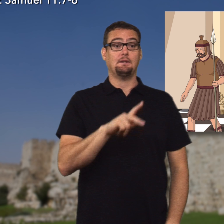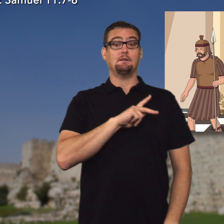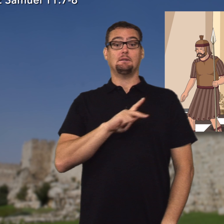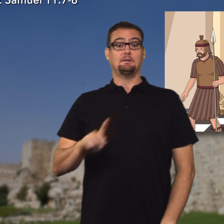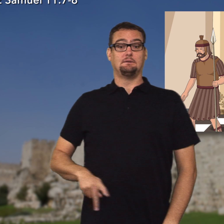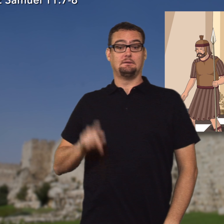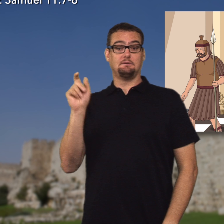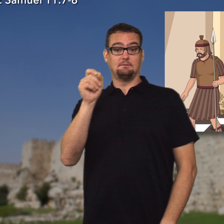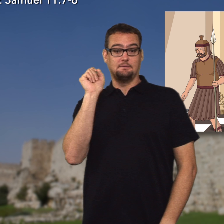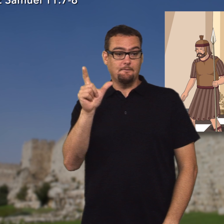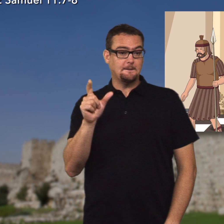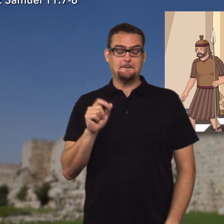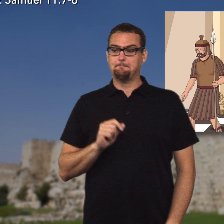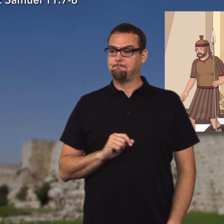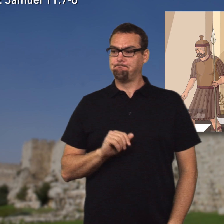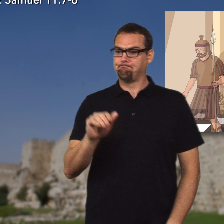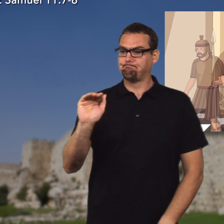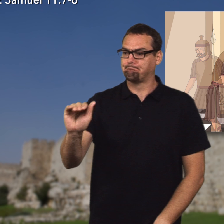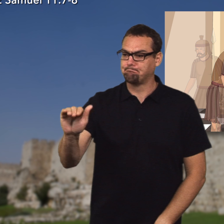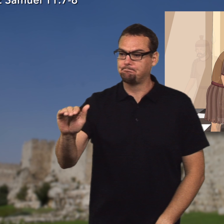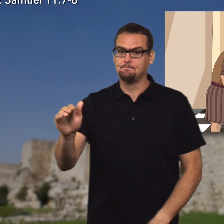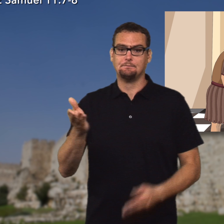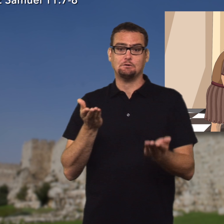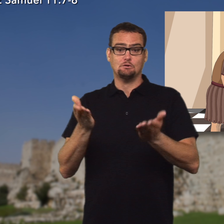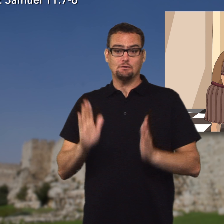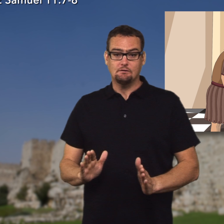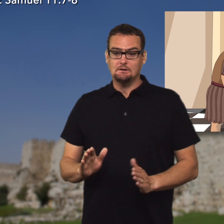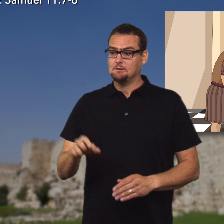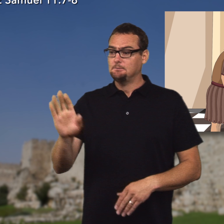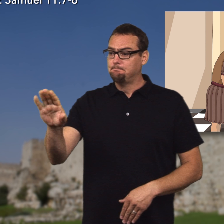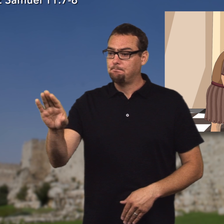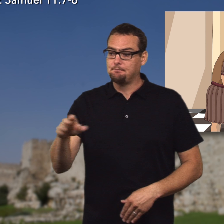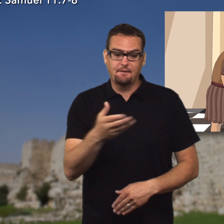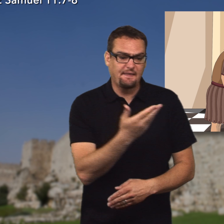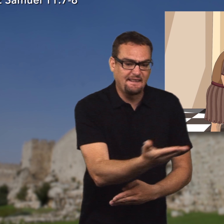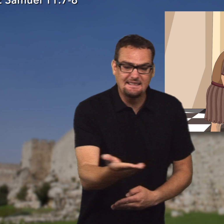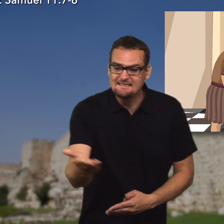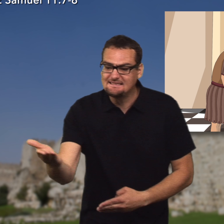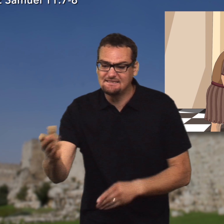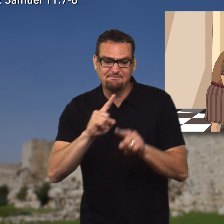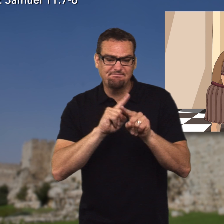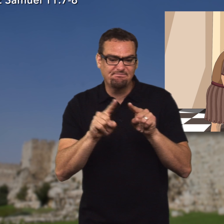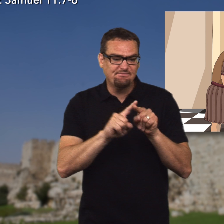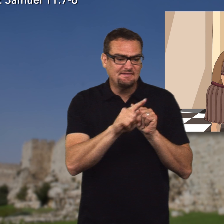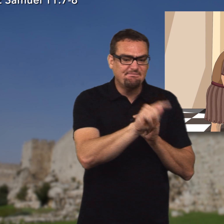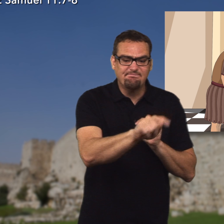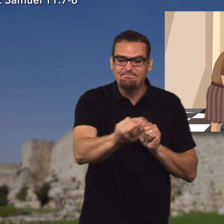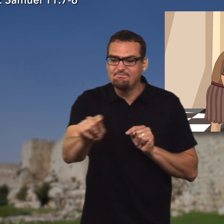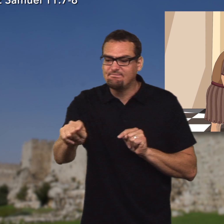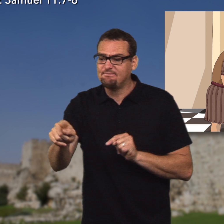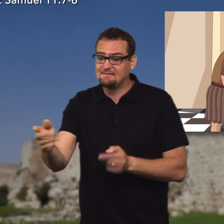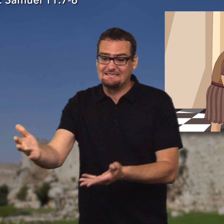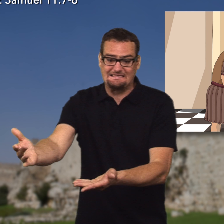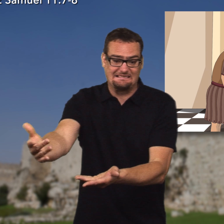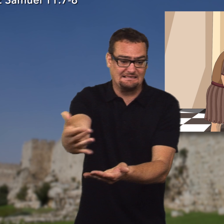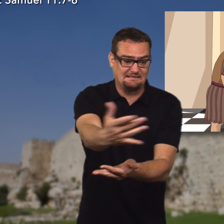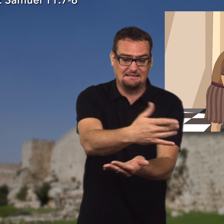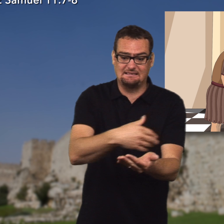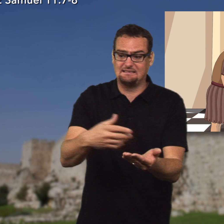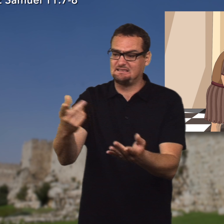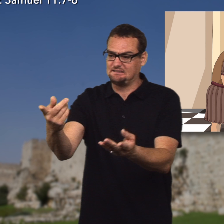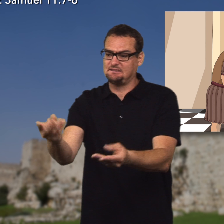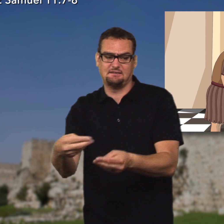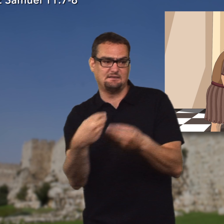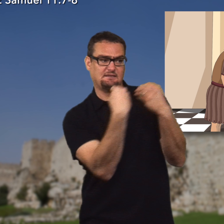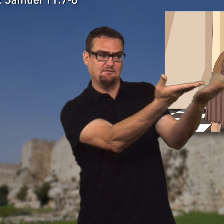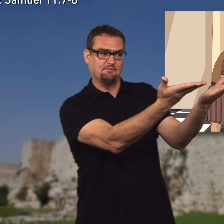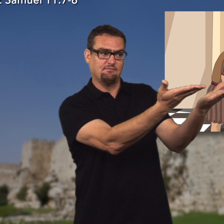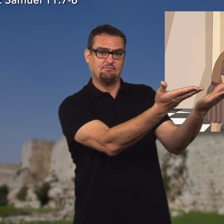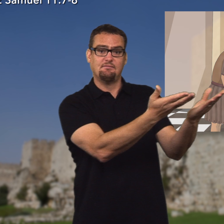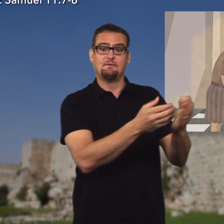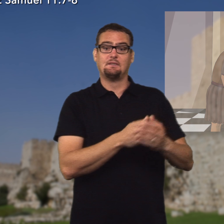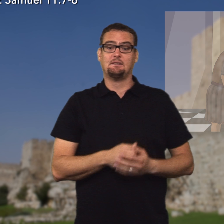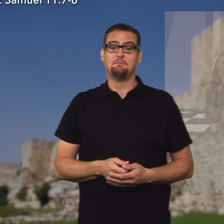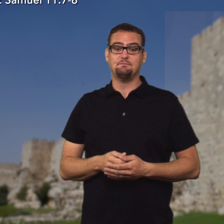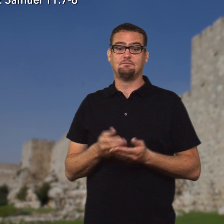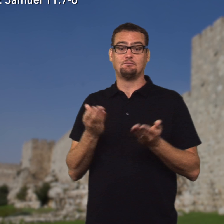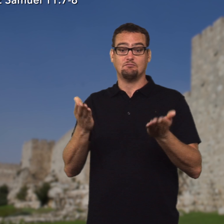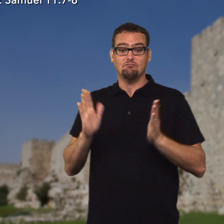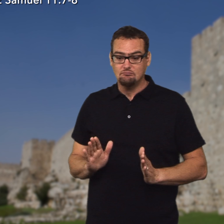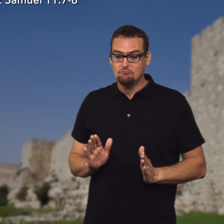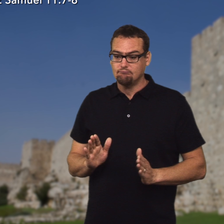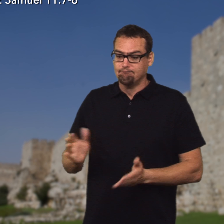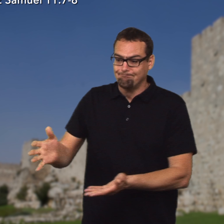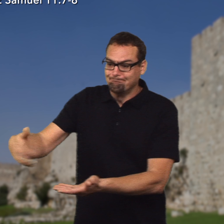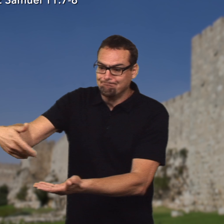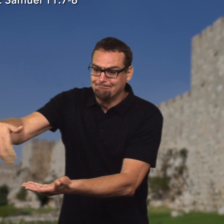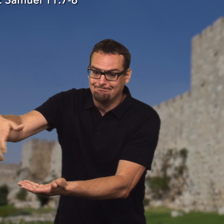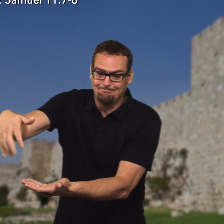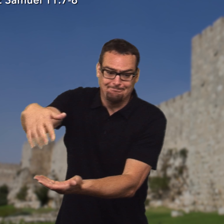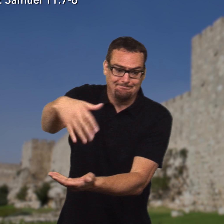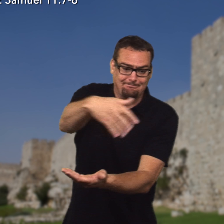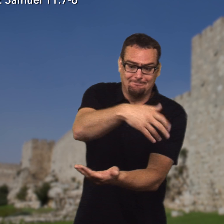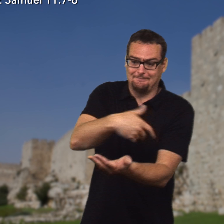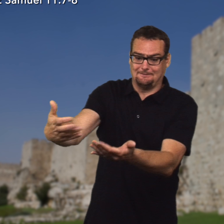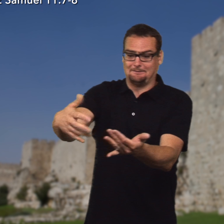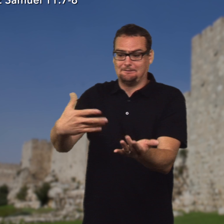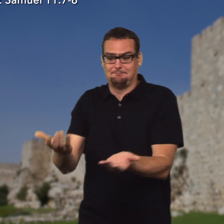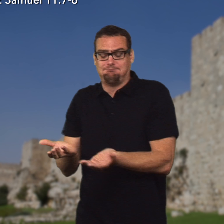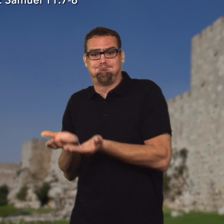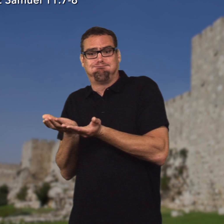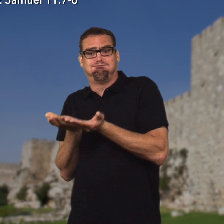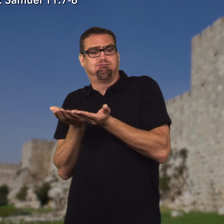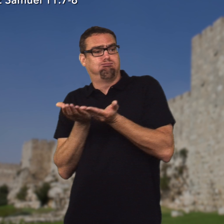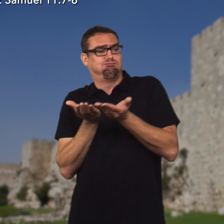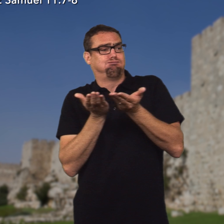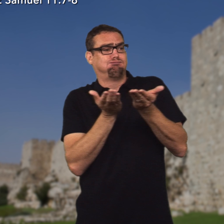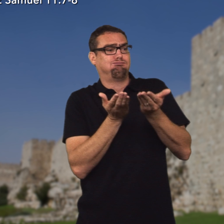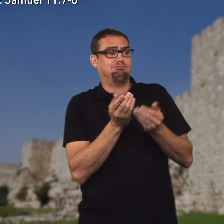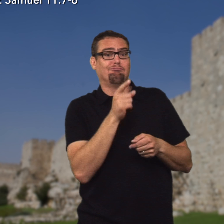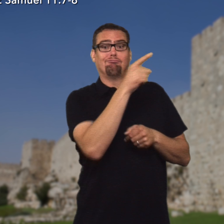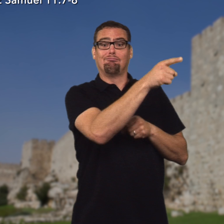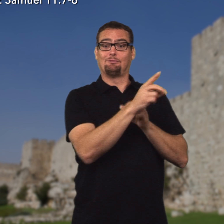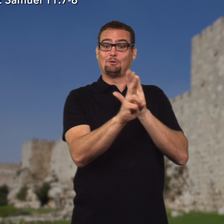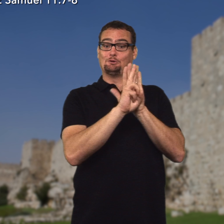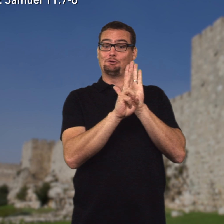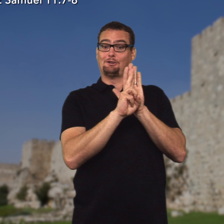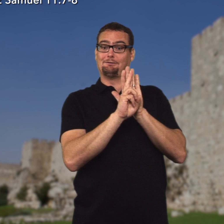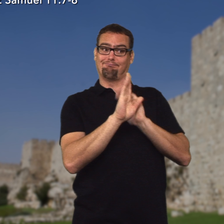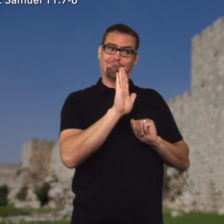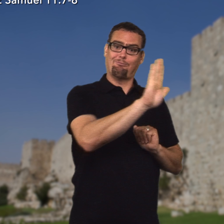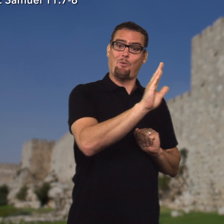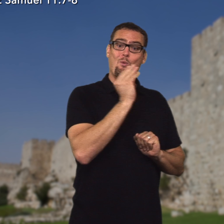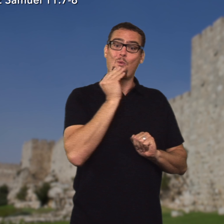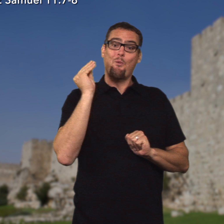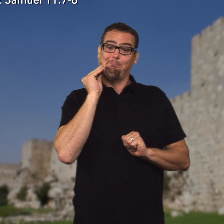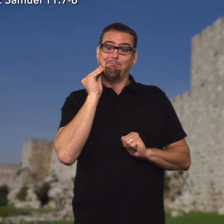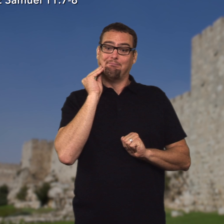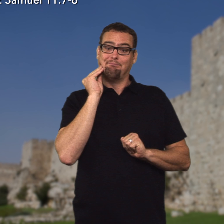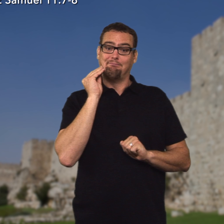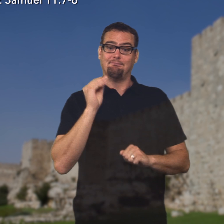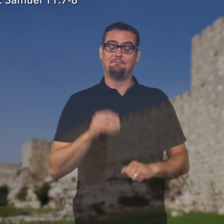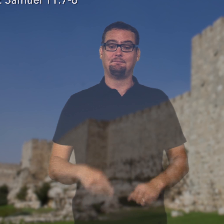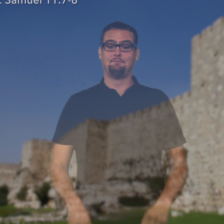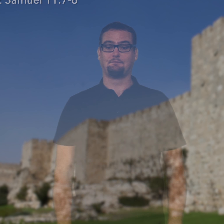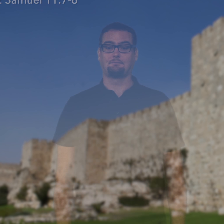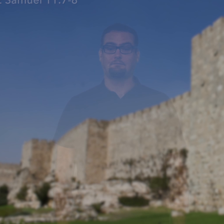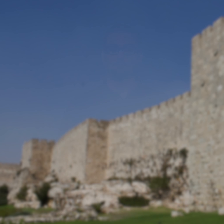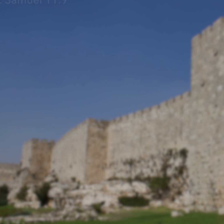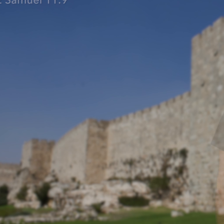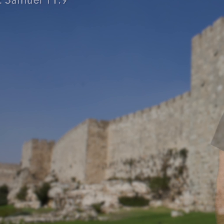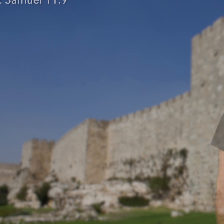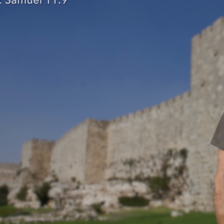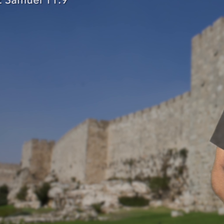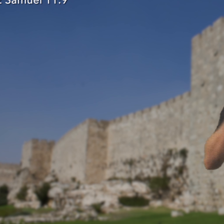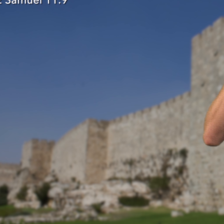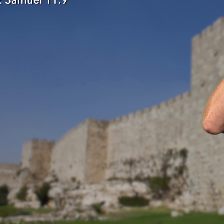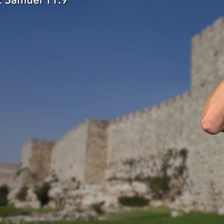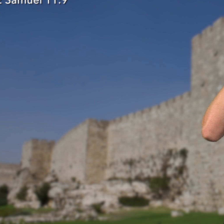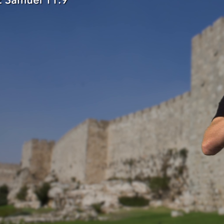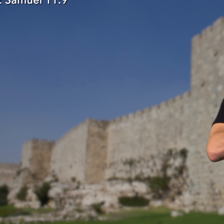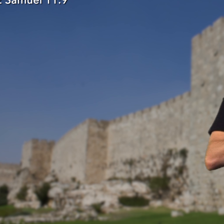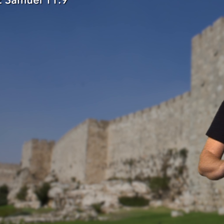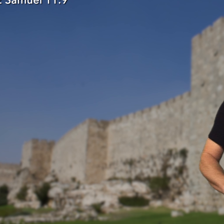Then he said to Uriah, “Go down to your house and wash your feet.” So Uriah left the palace, and a gift from the king followed him.